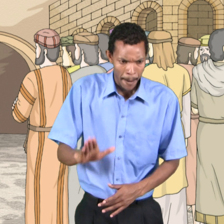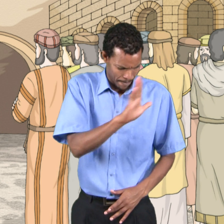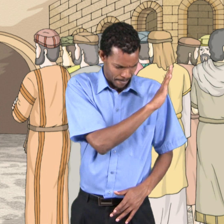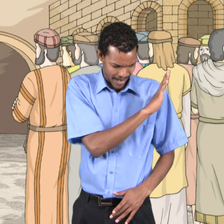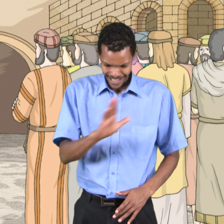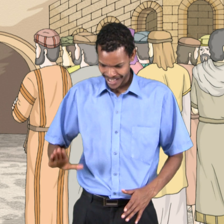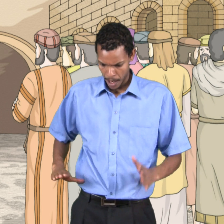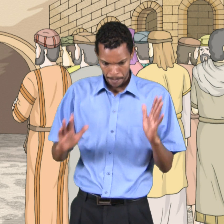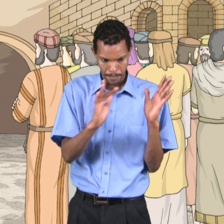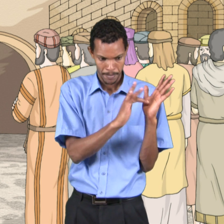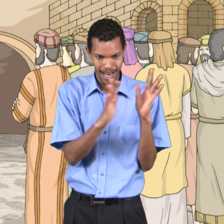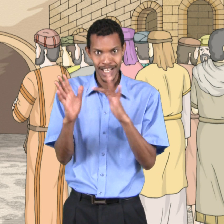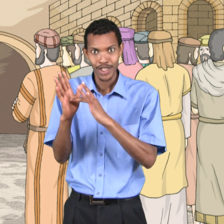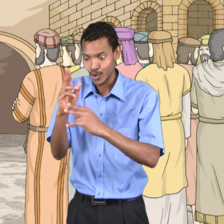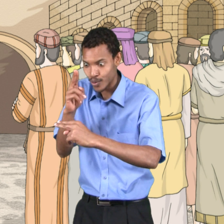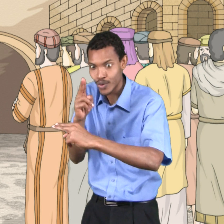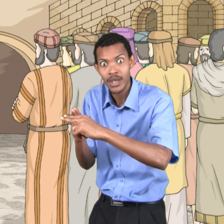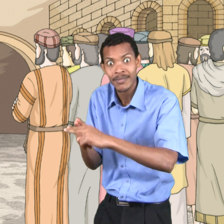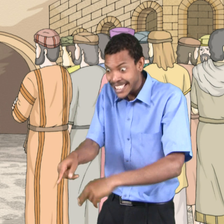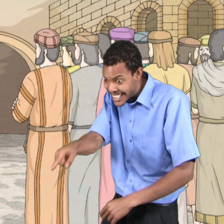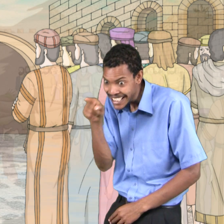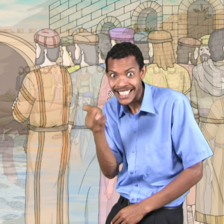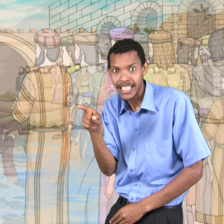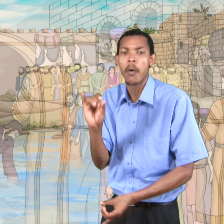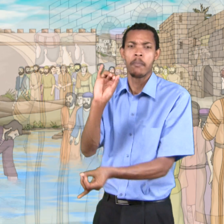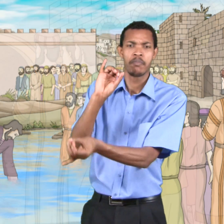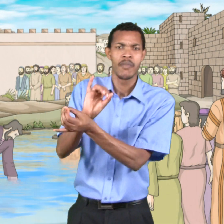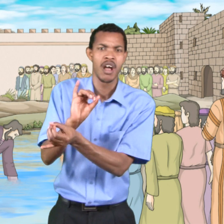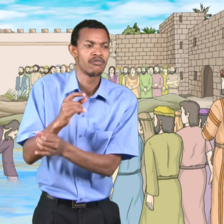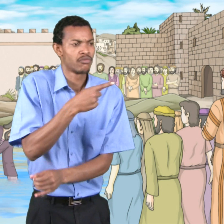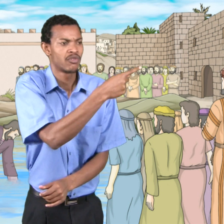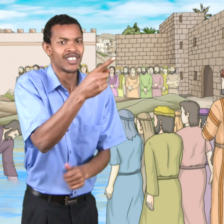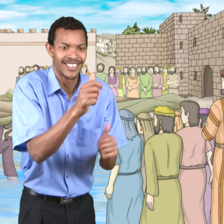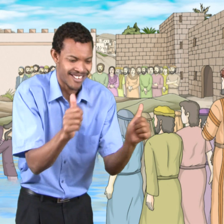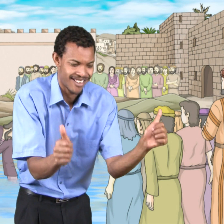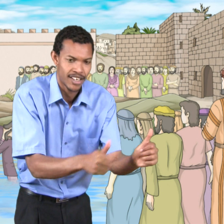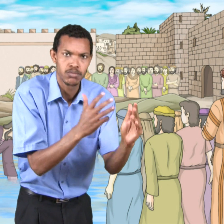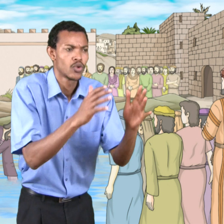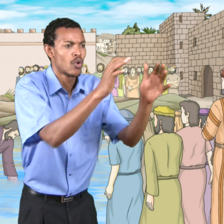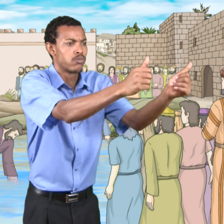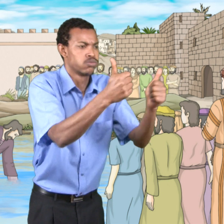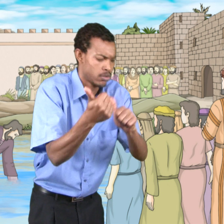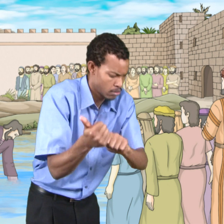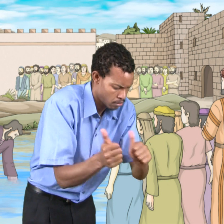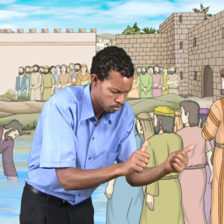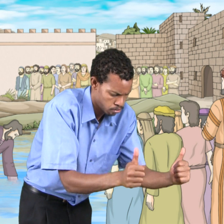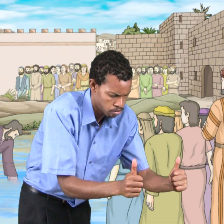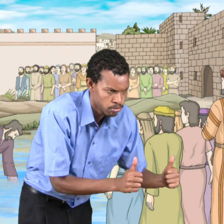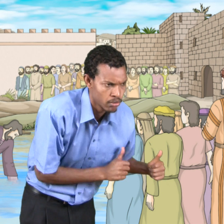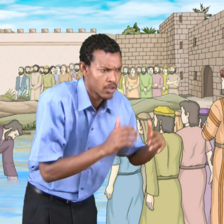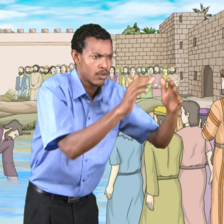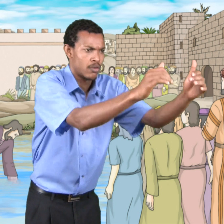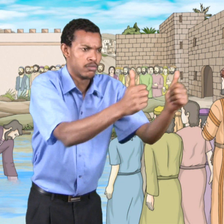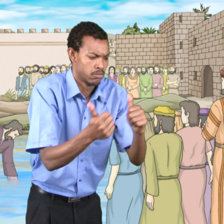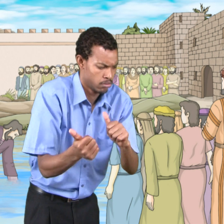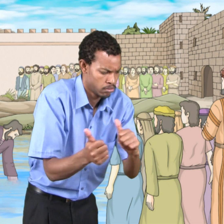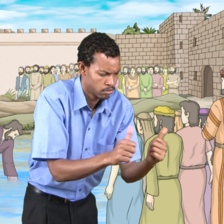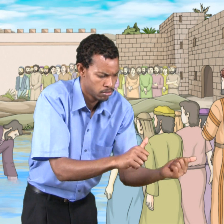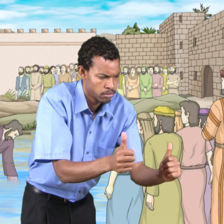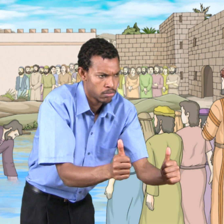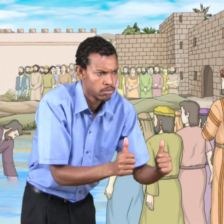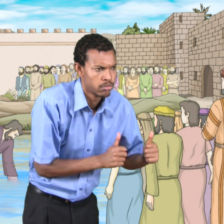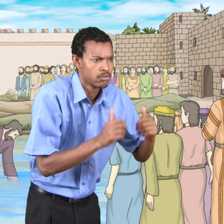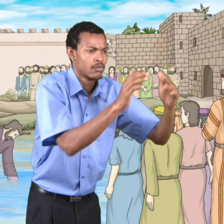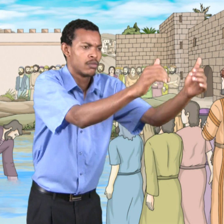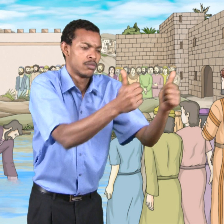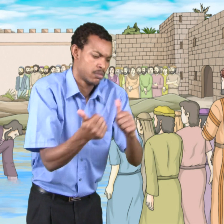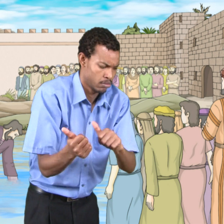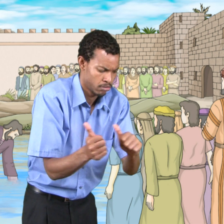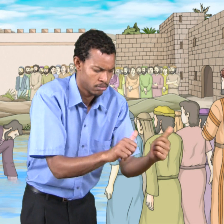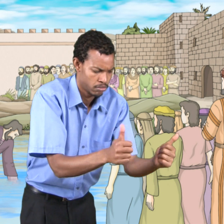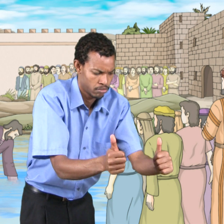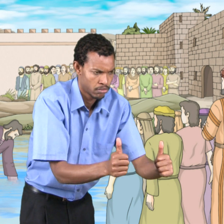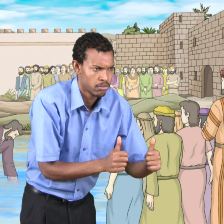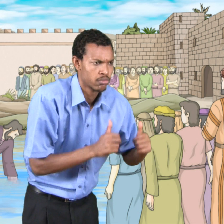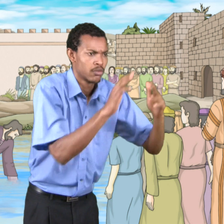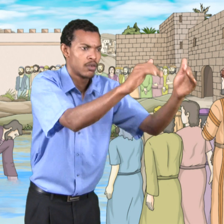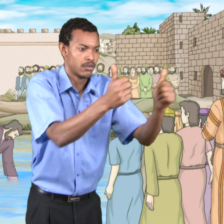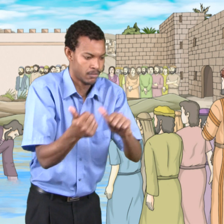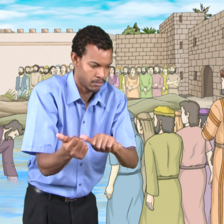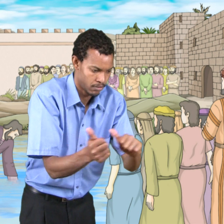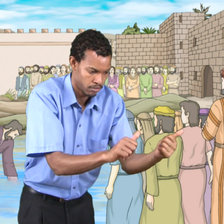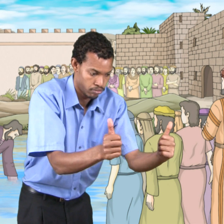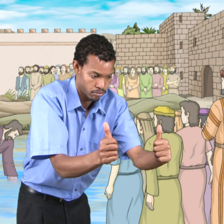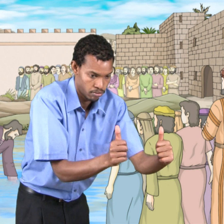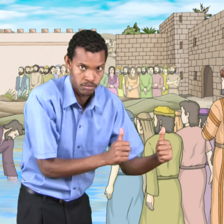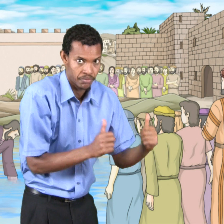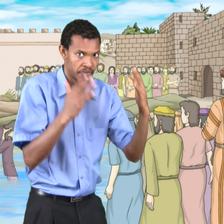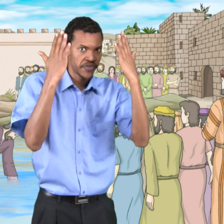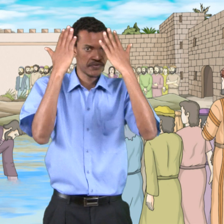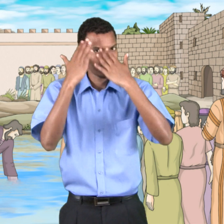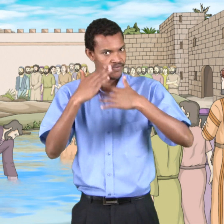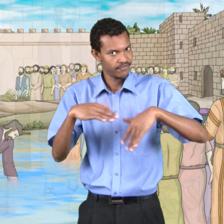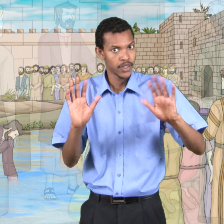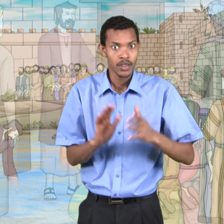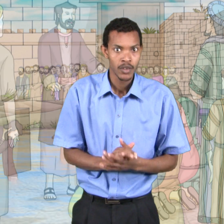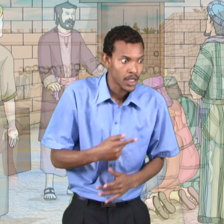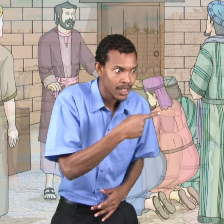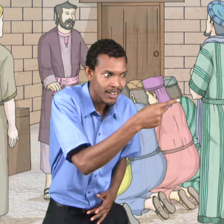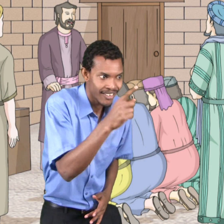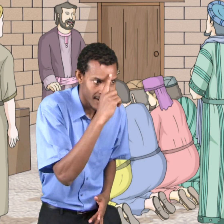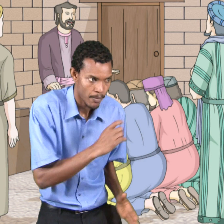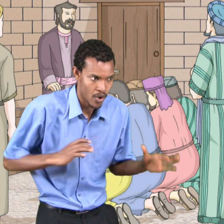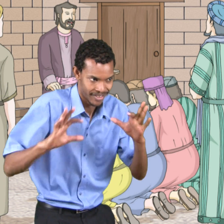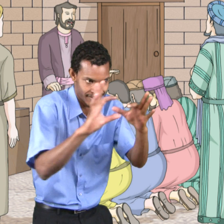On hearing this, they were baptized into the name of the Lord Jesus.